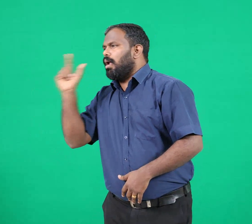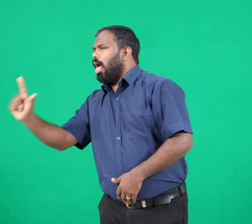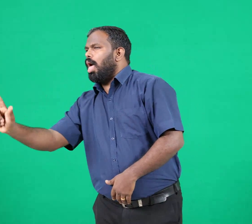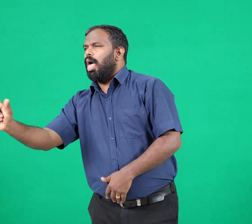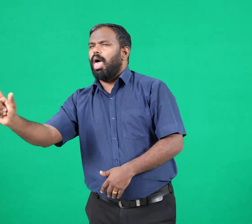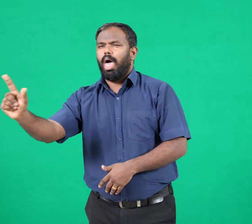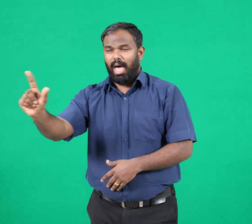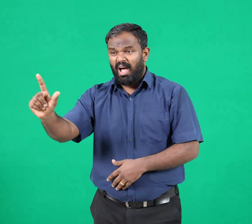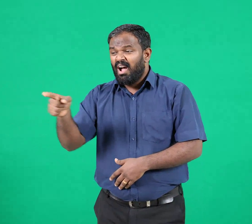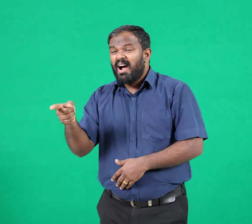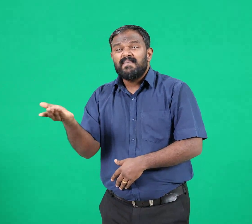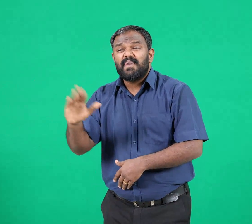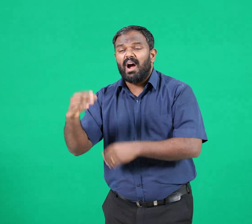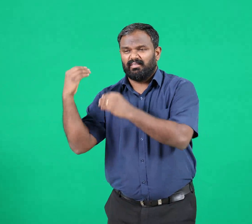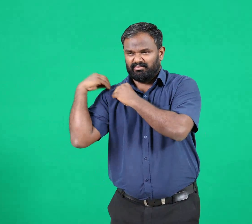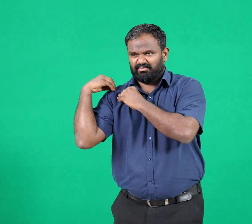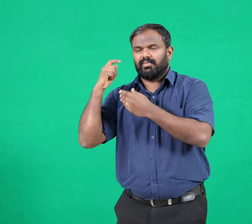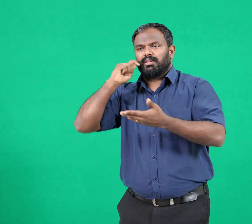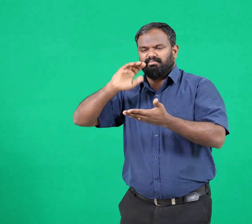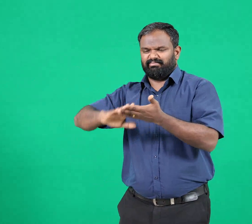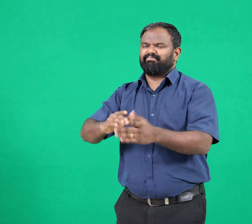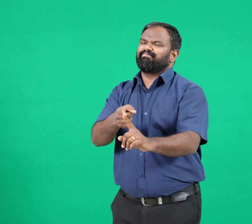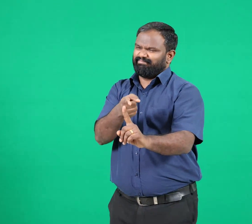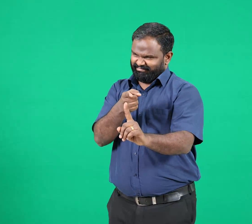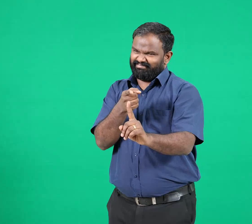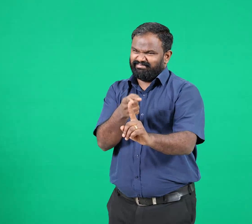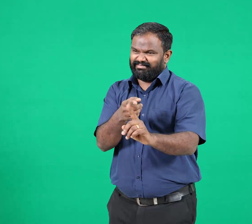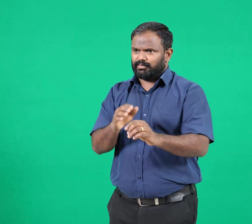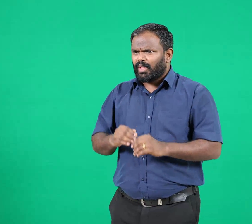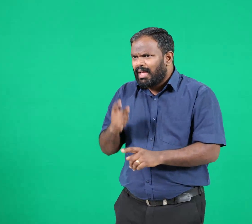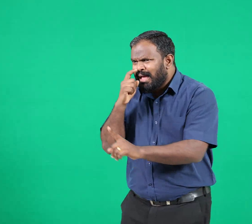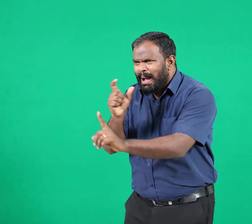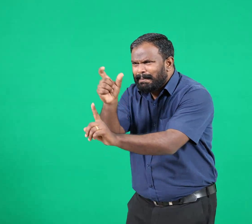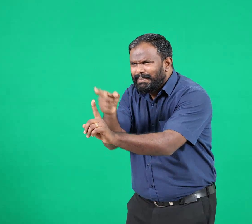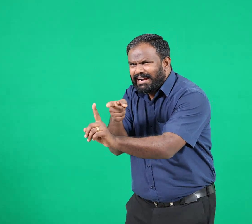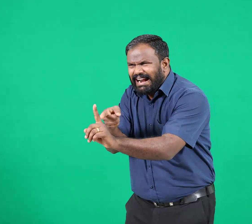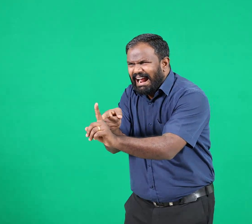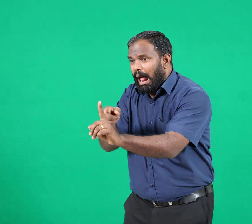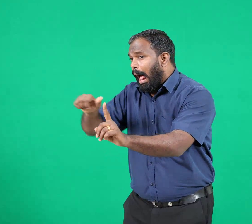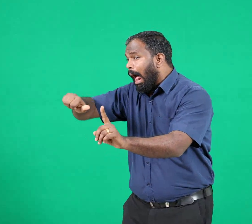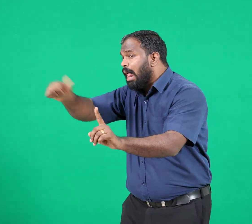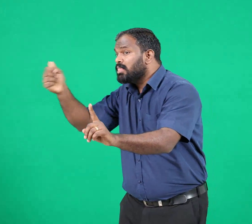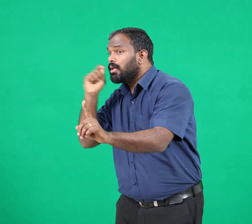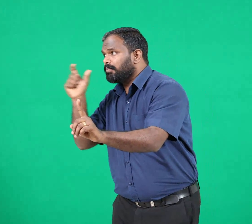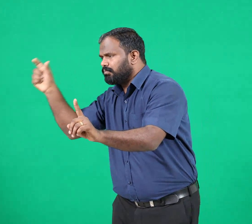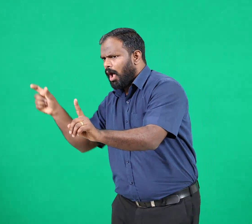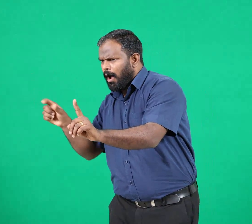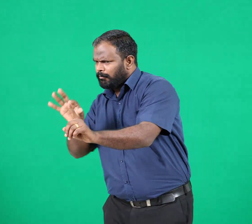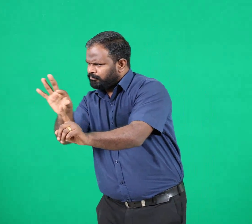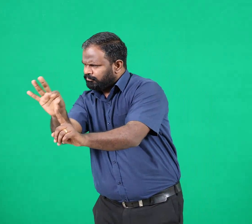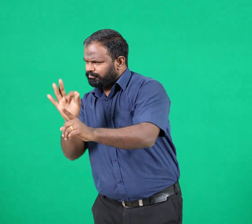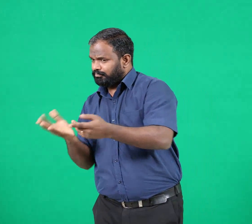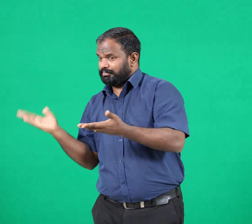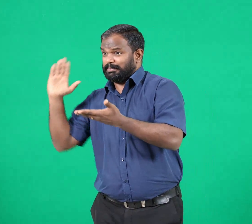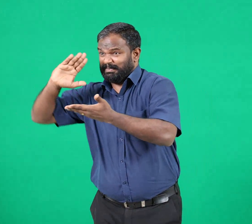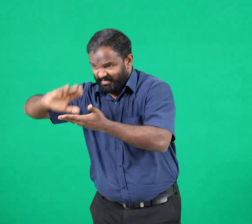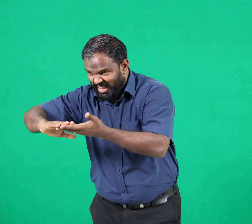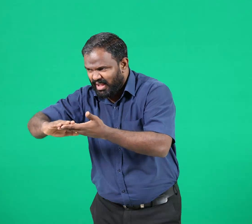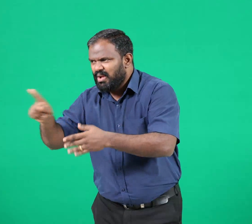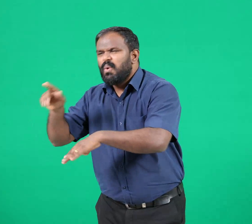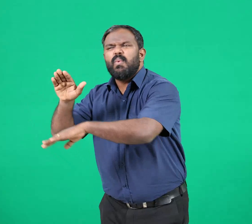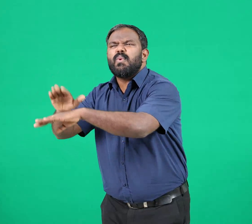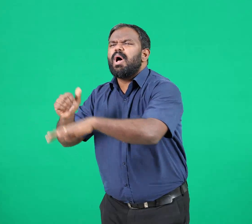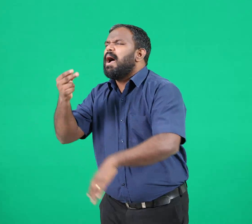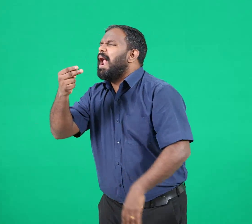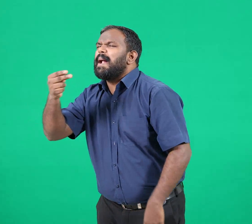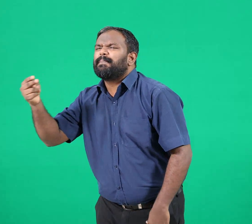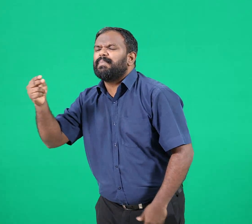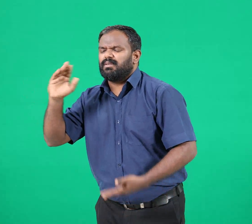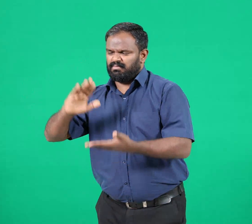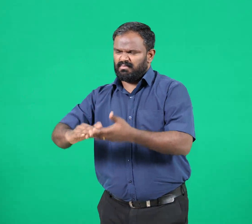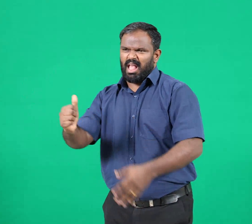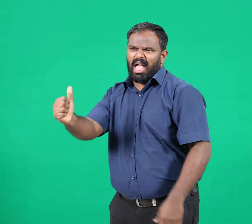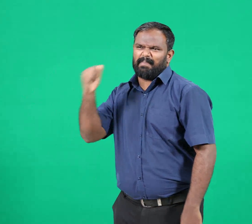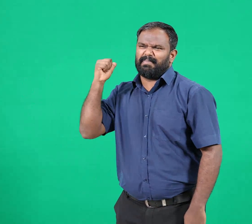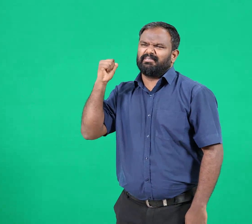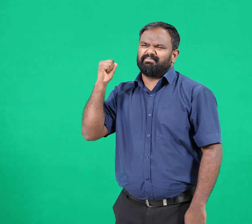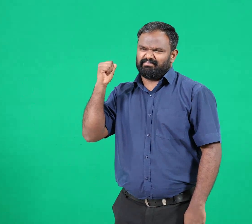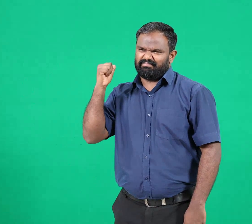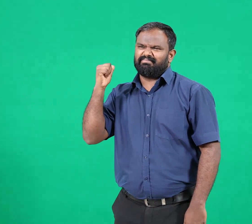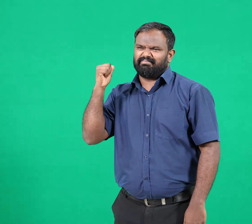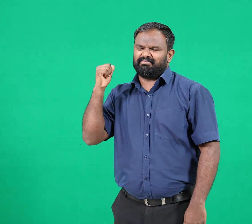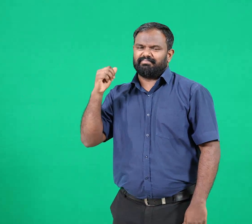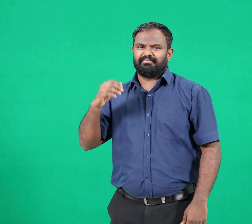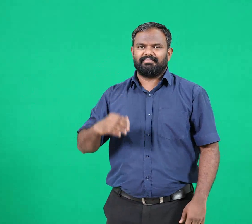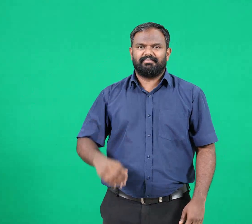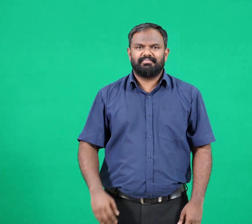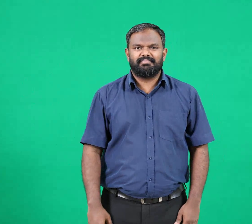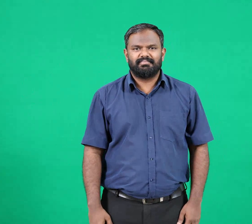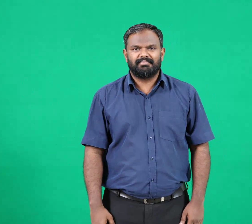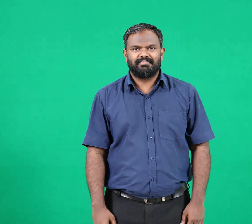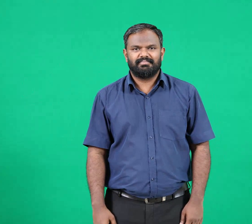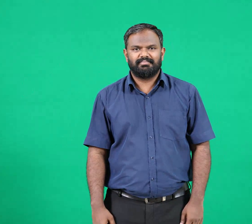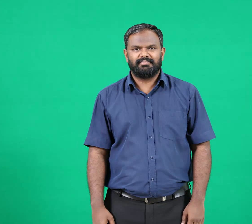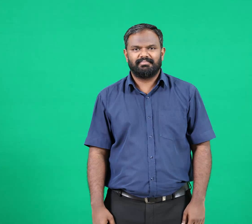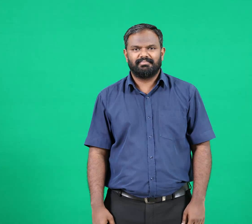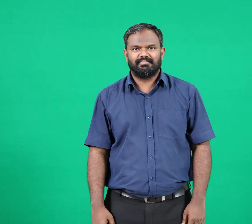And he who marries a divorced woman commits adultery.